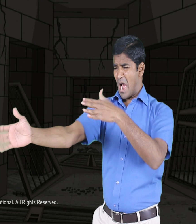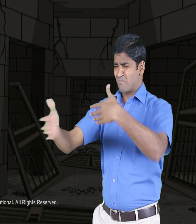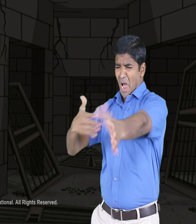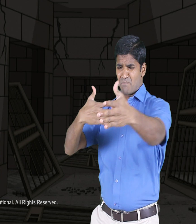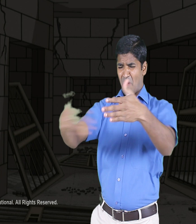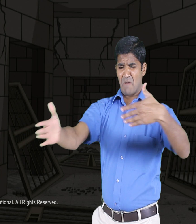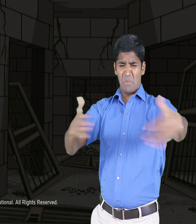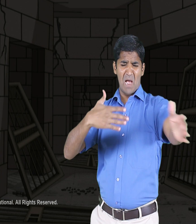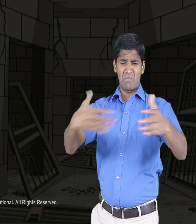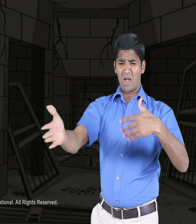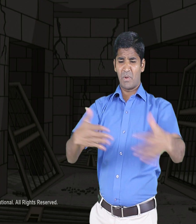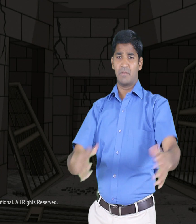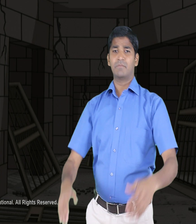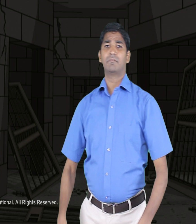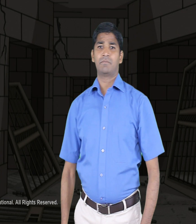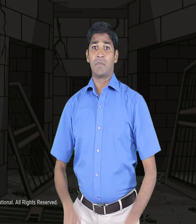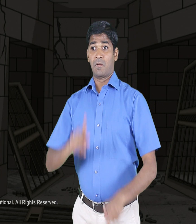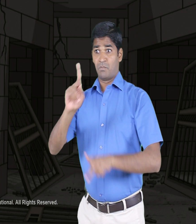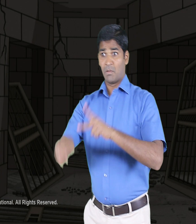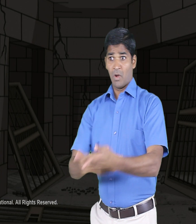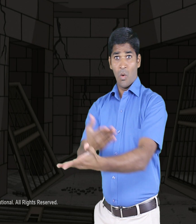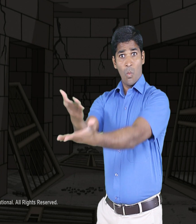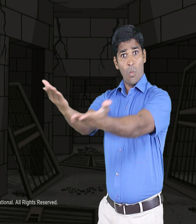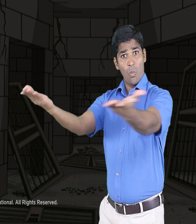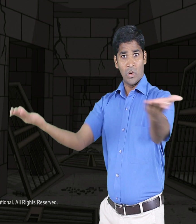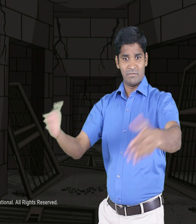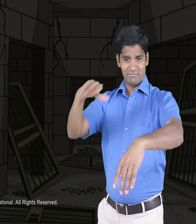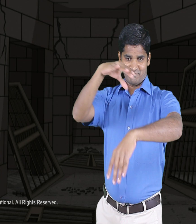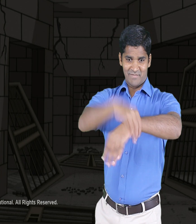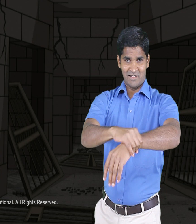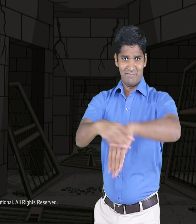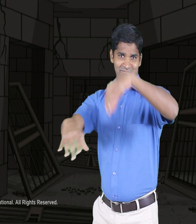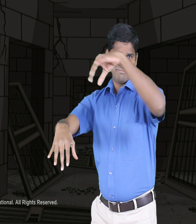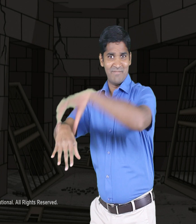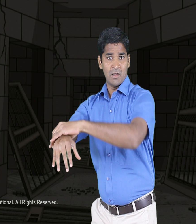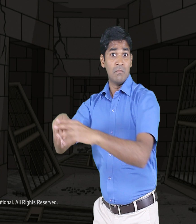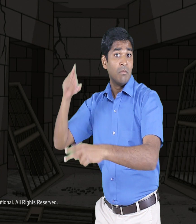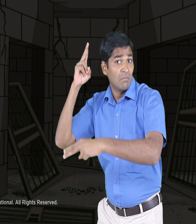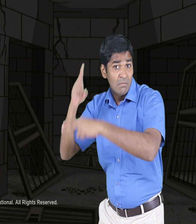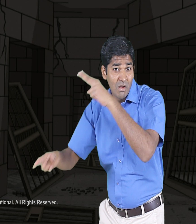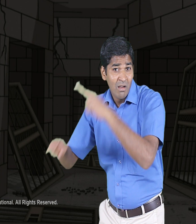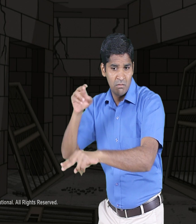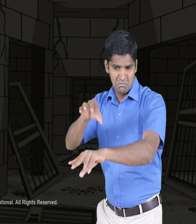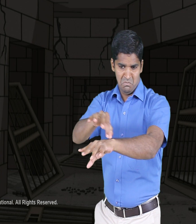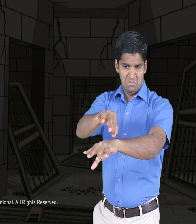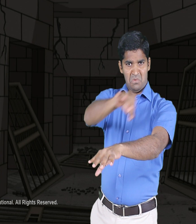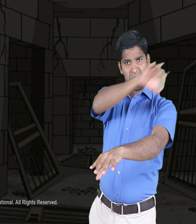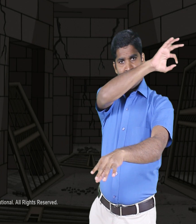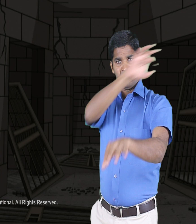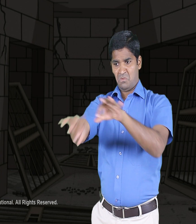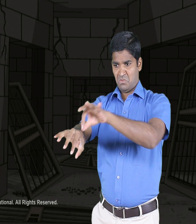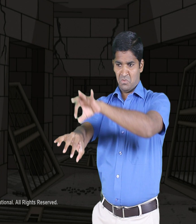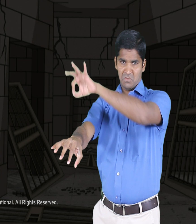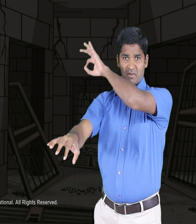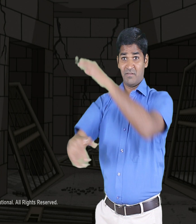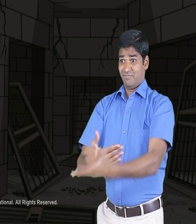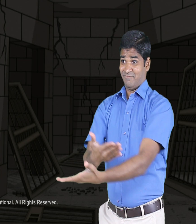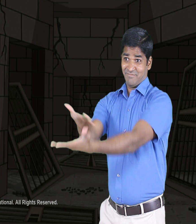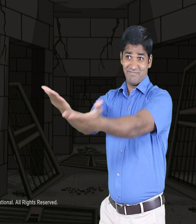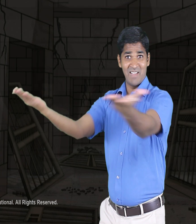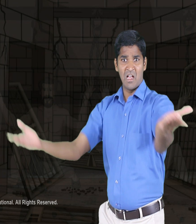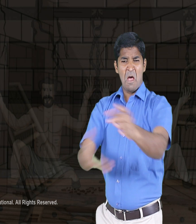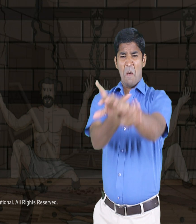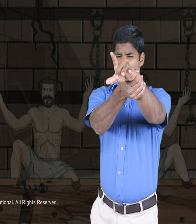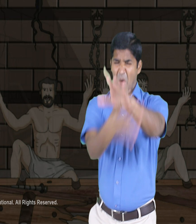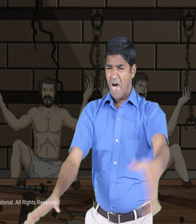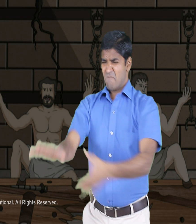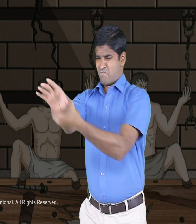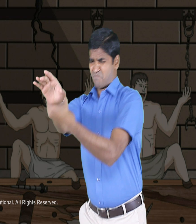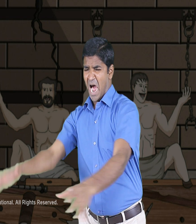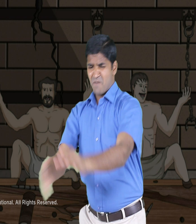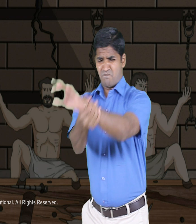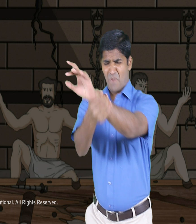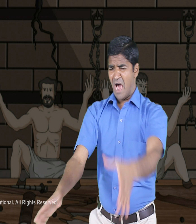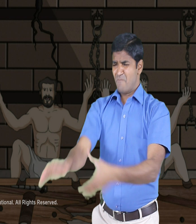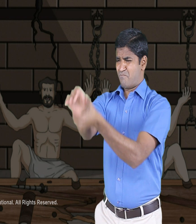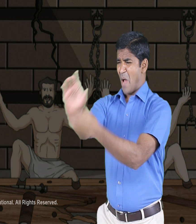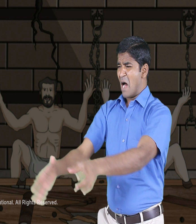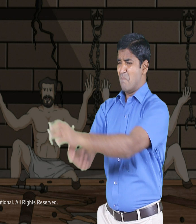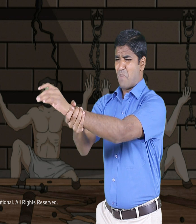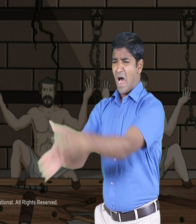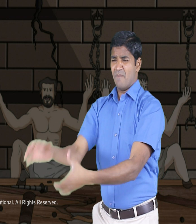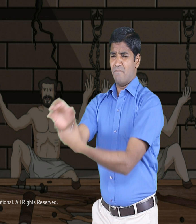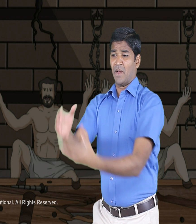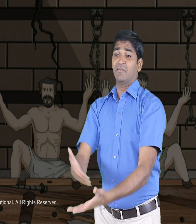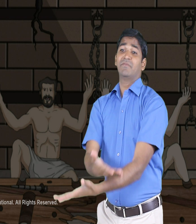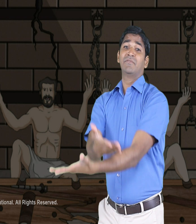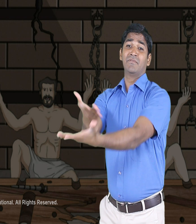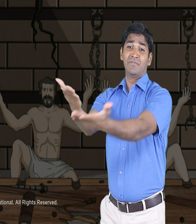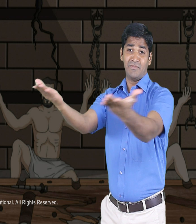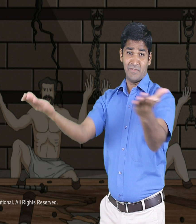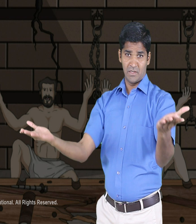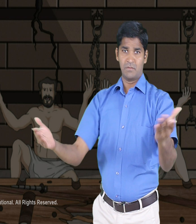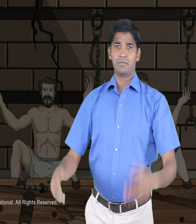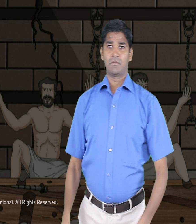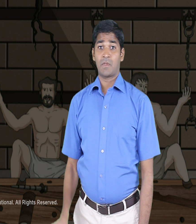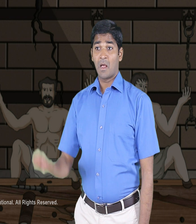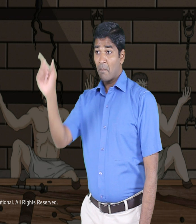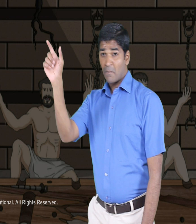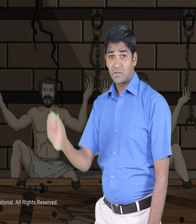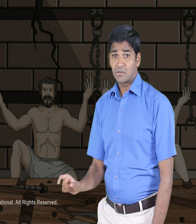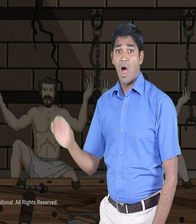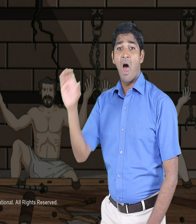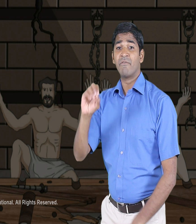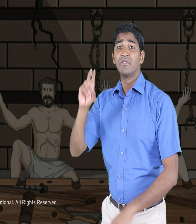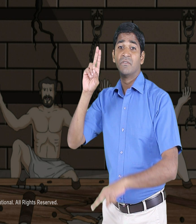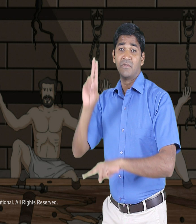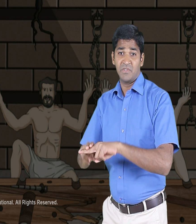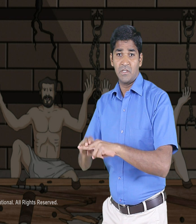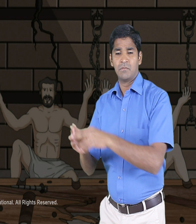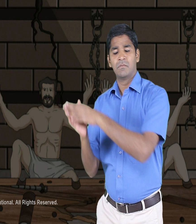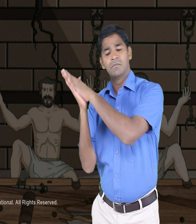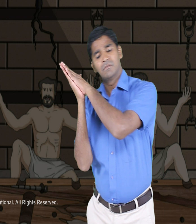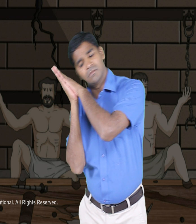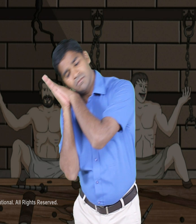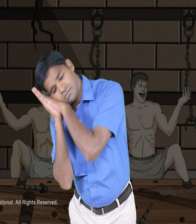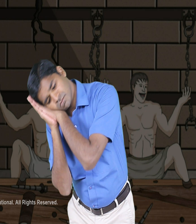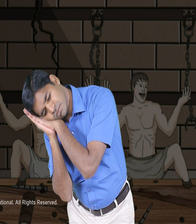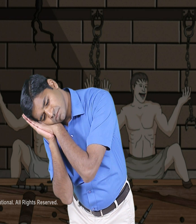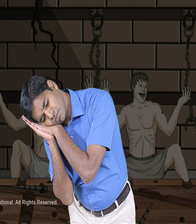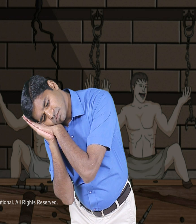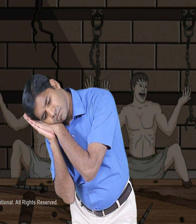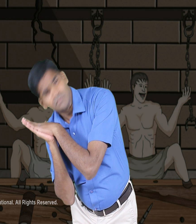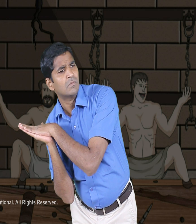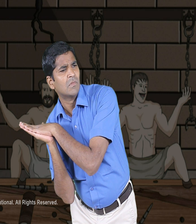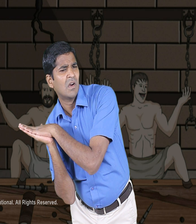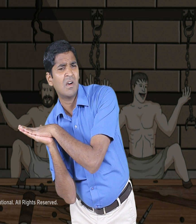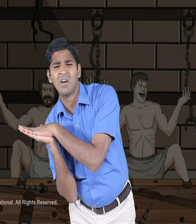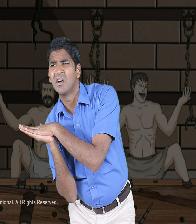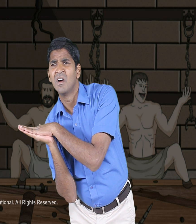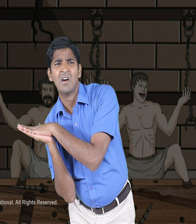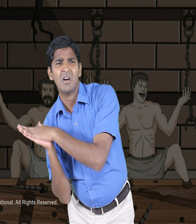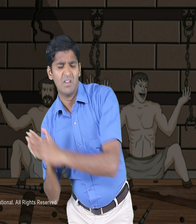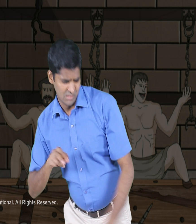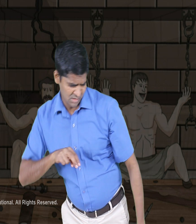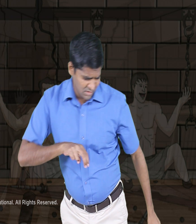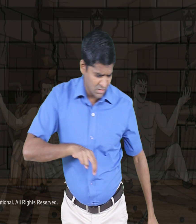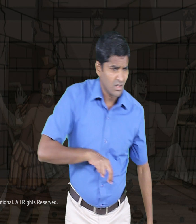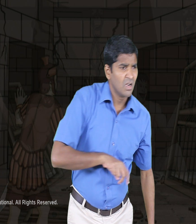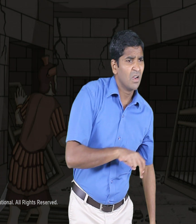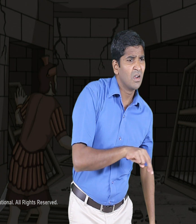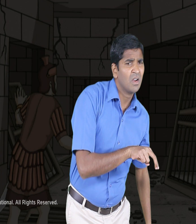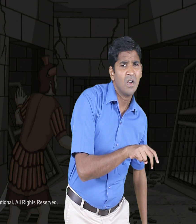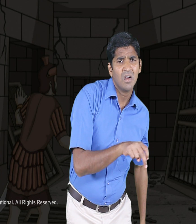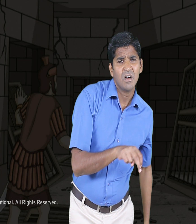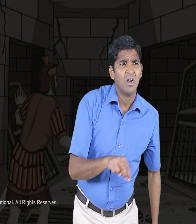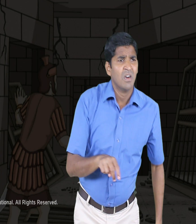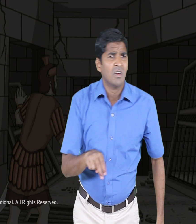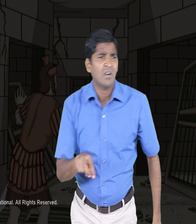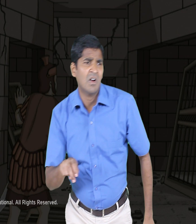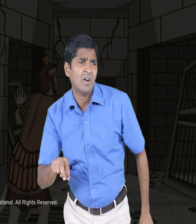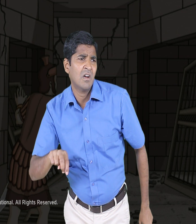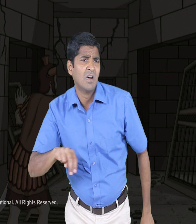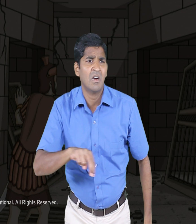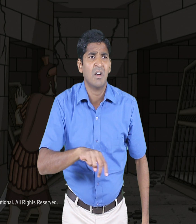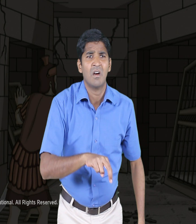At once all the doors flew open and everyone’s chains came loose.